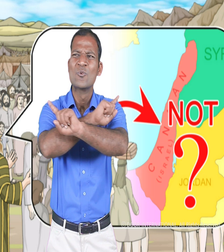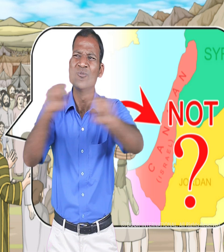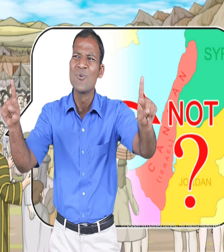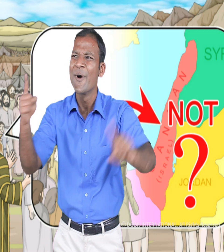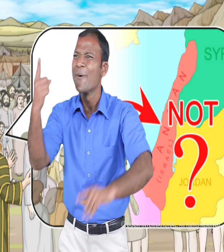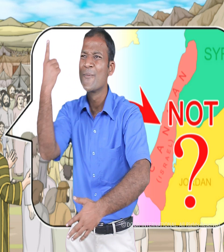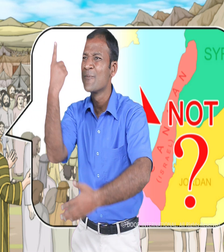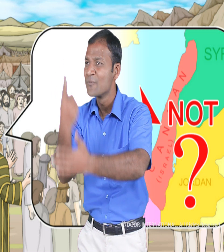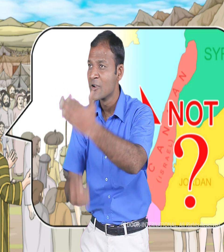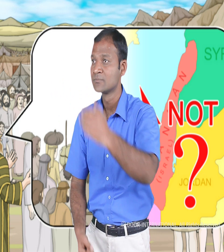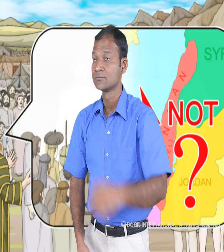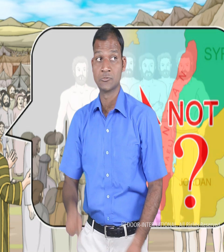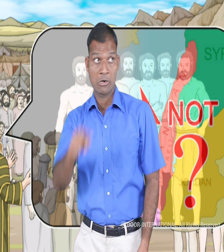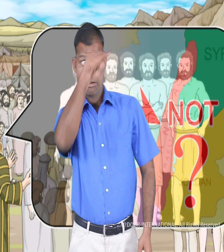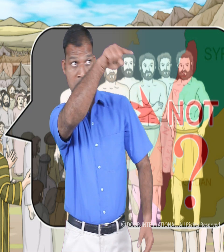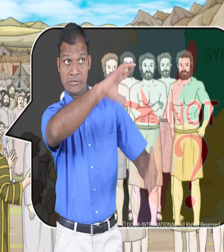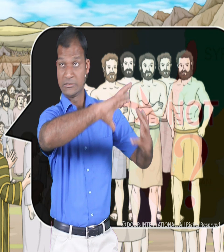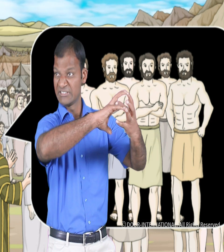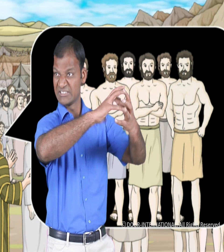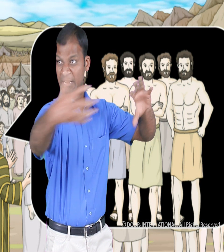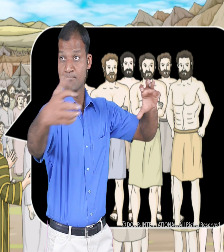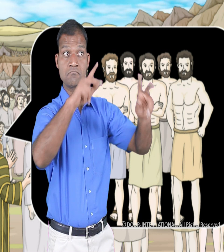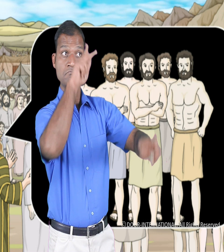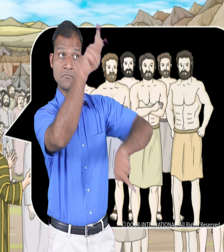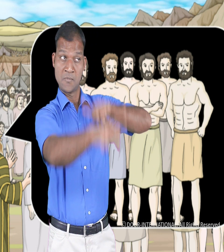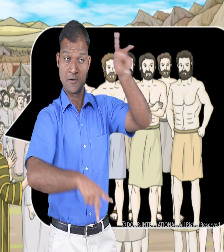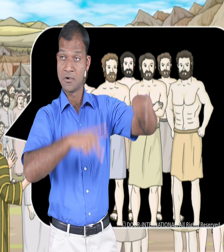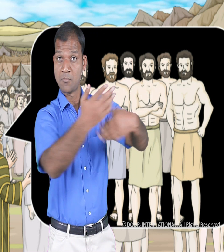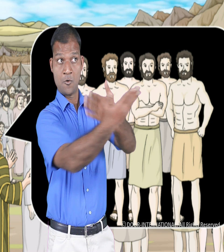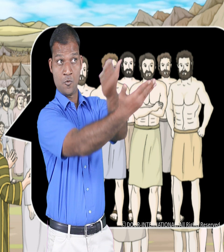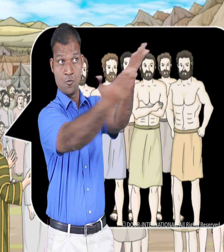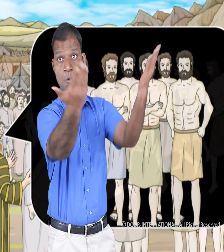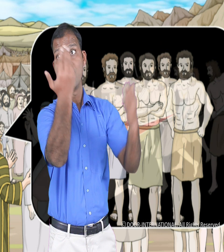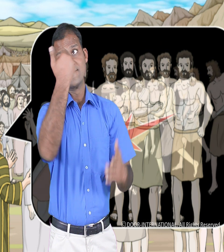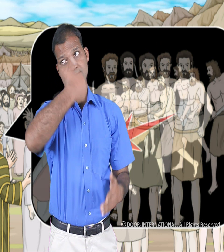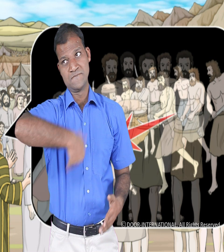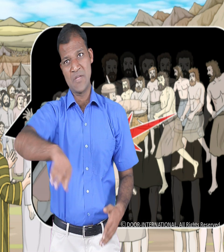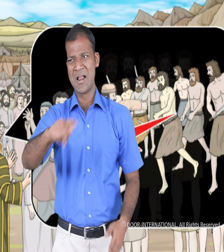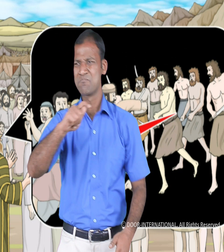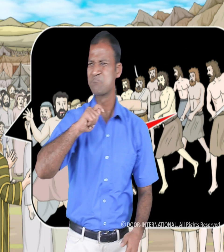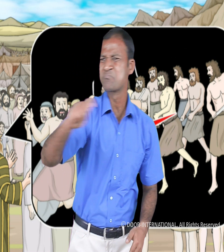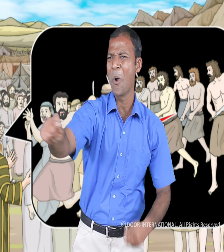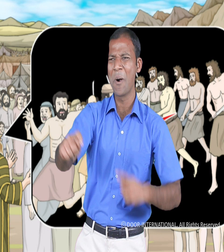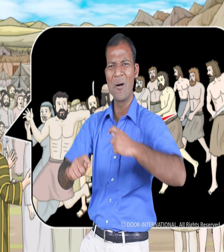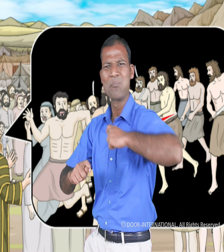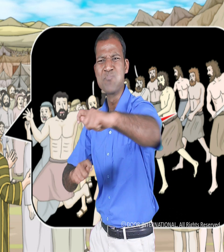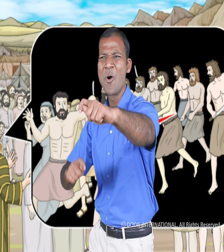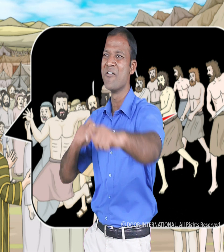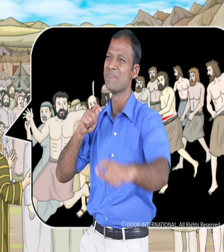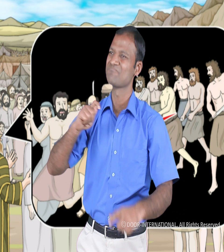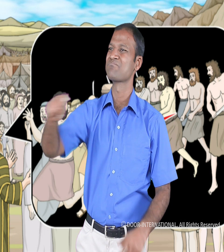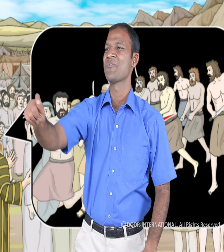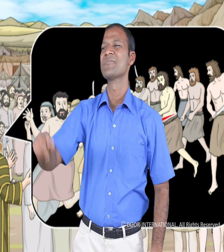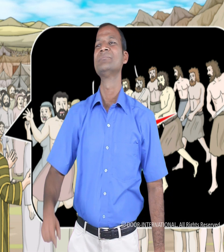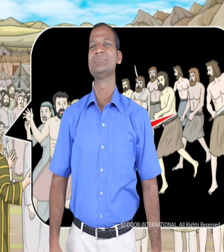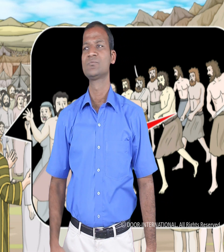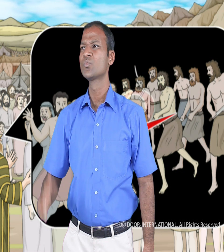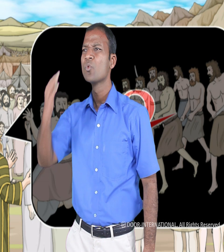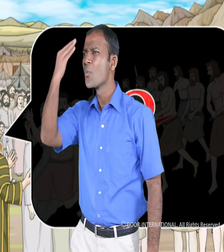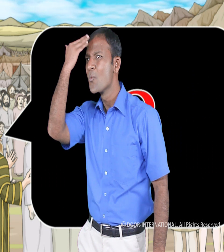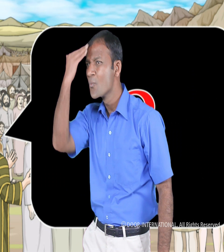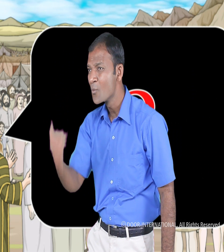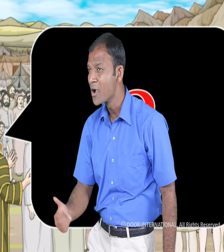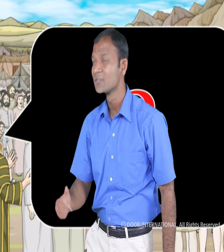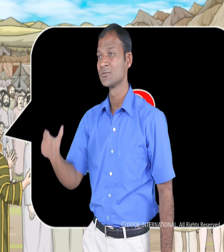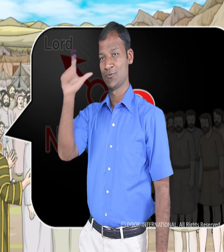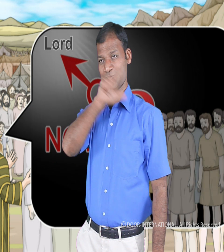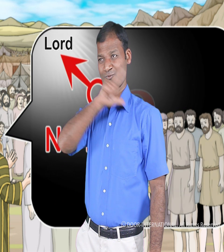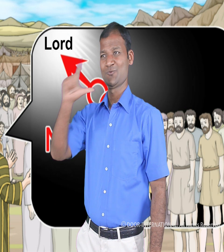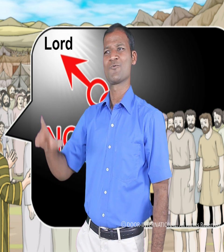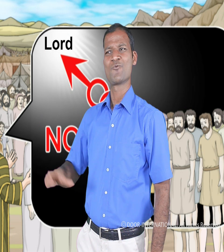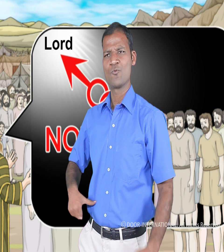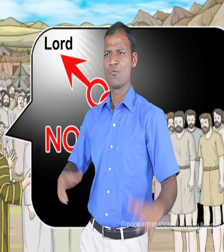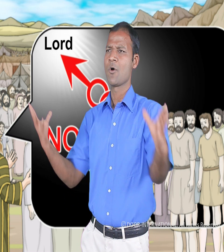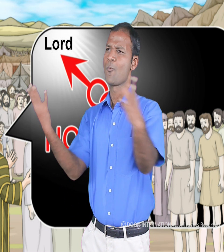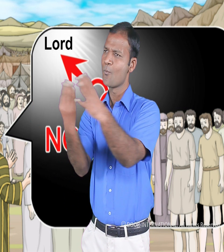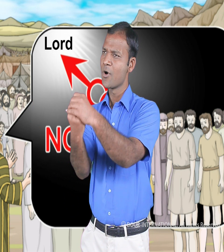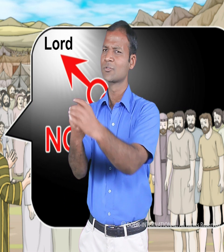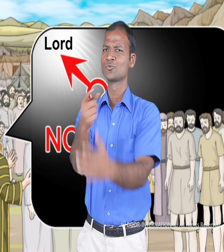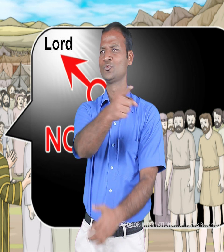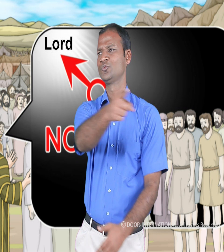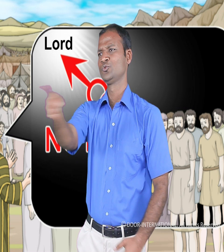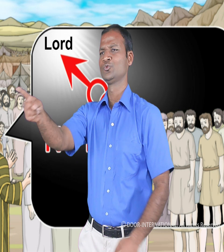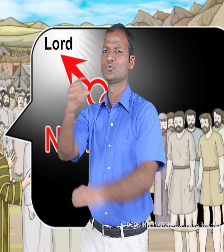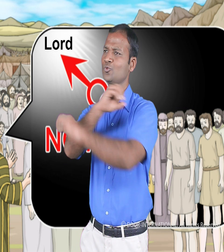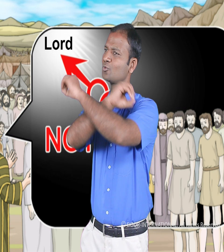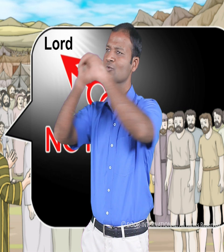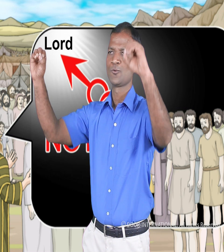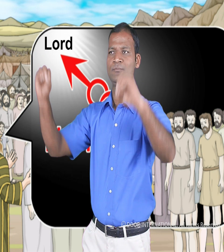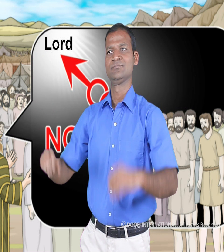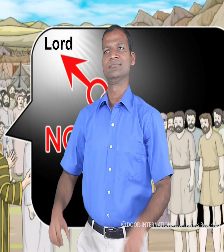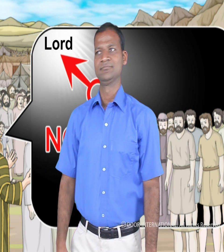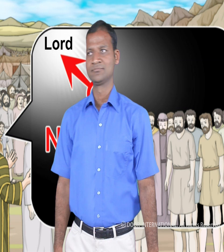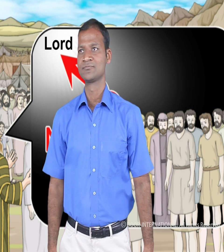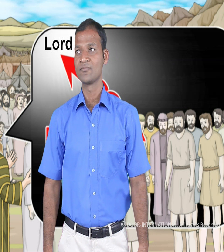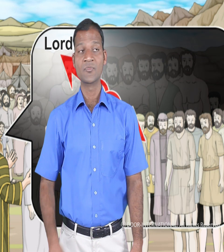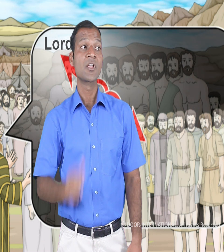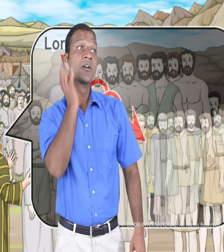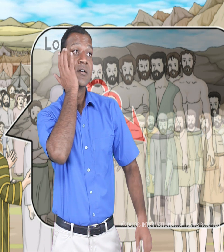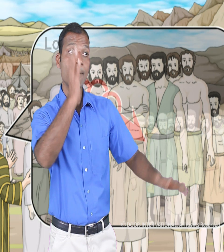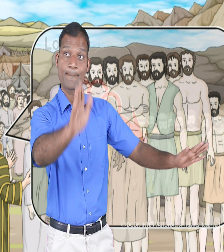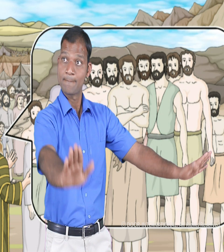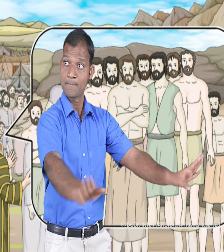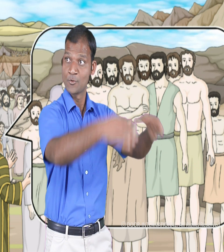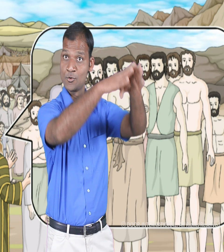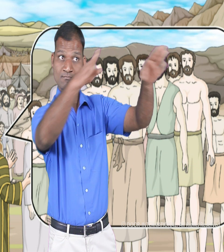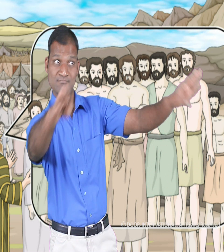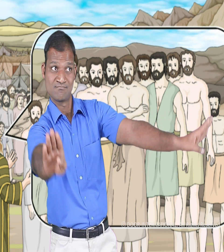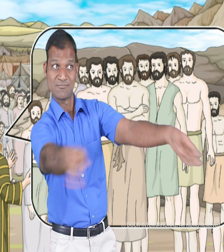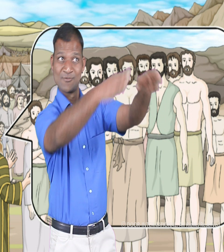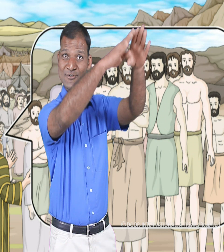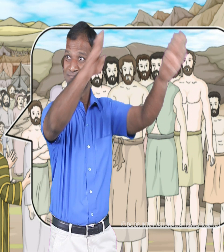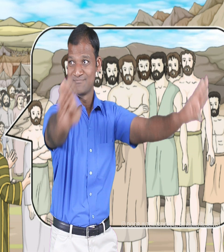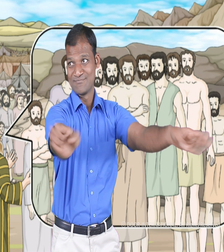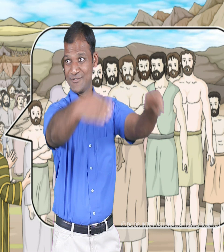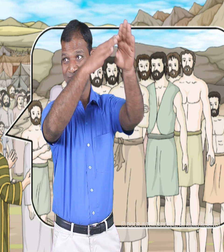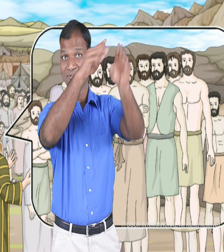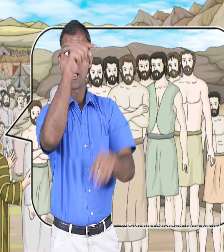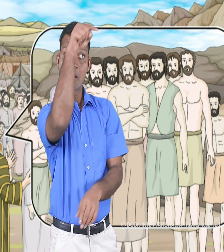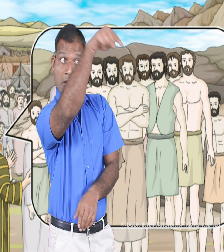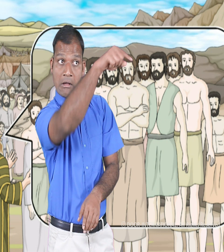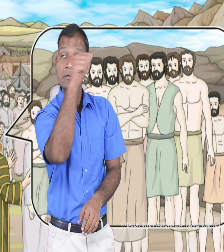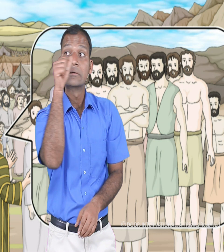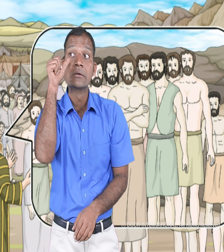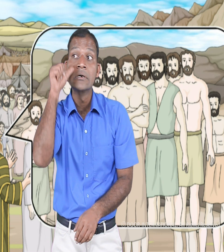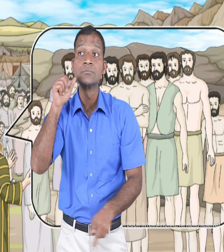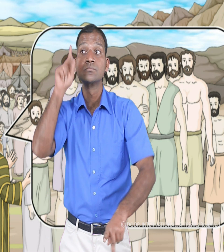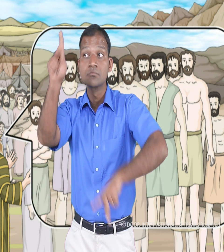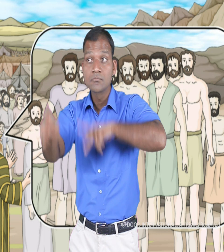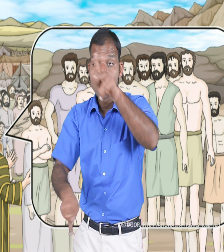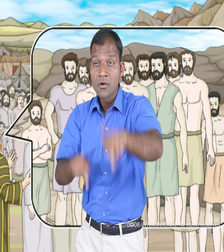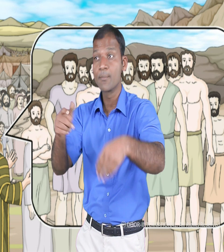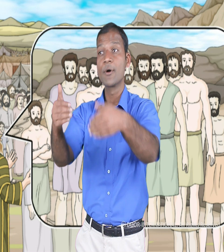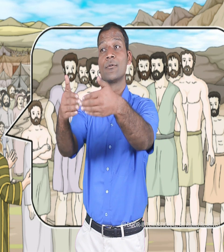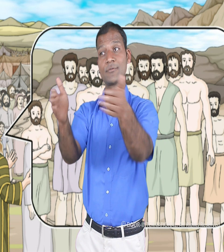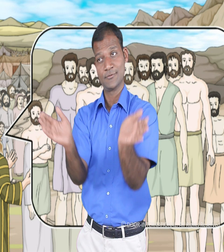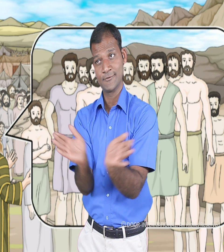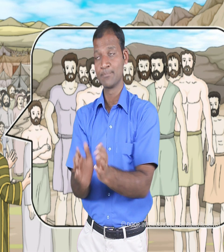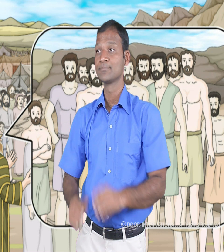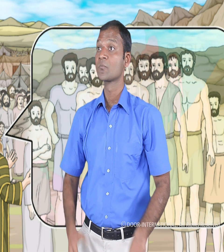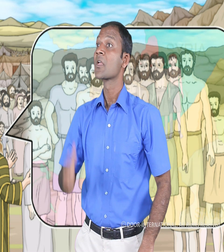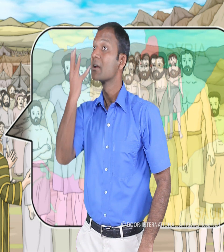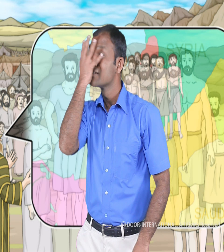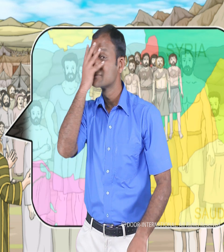Do not go up, lest you be struck down by your enemies, because the LORD is not among you.